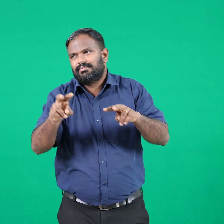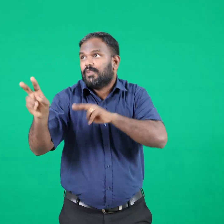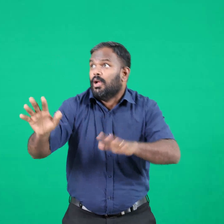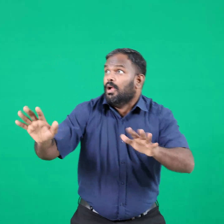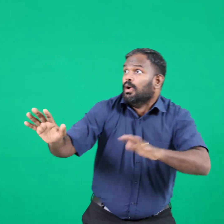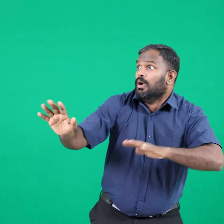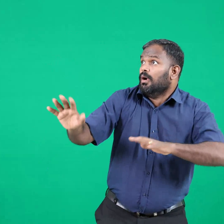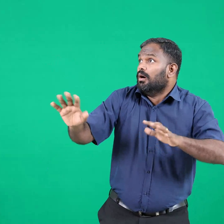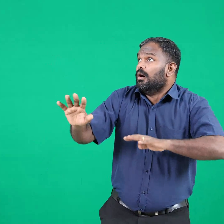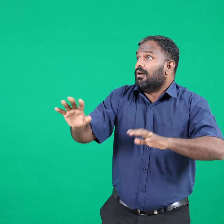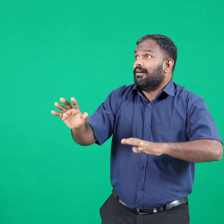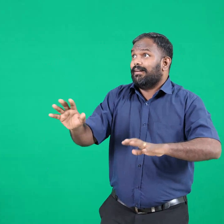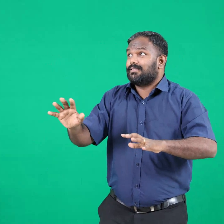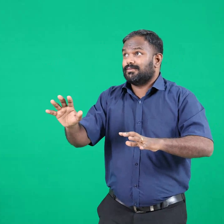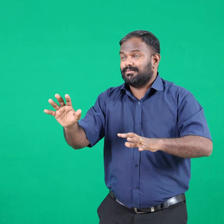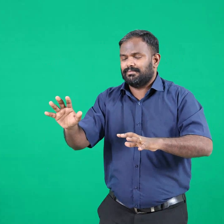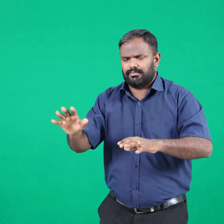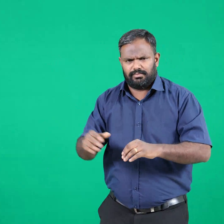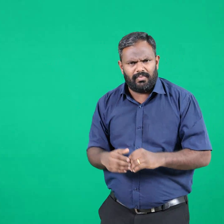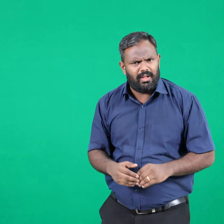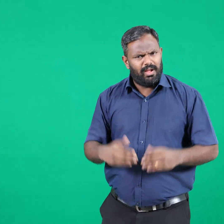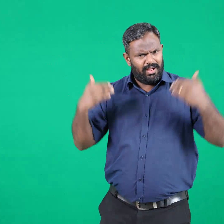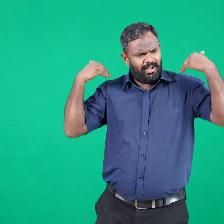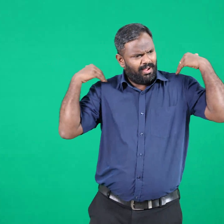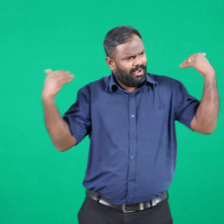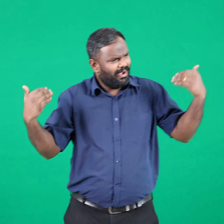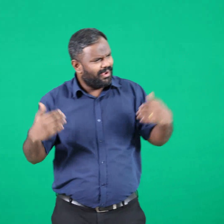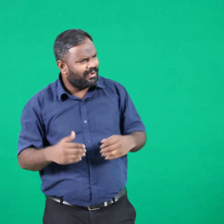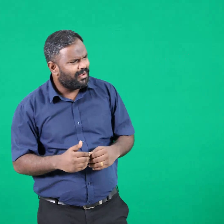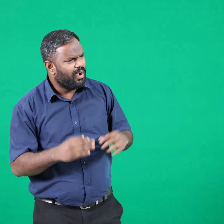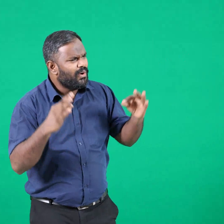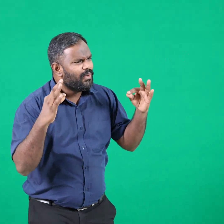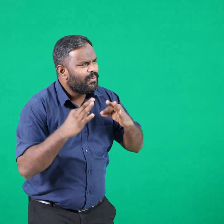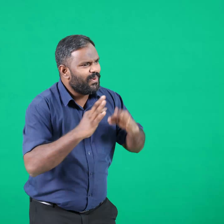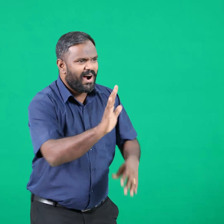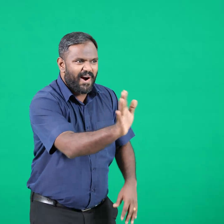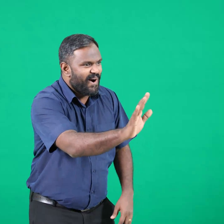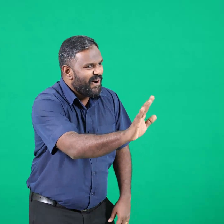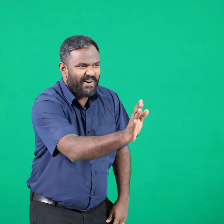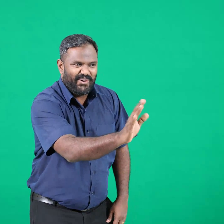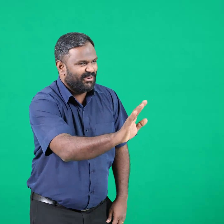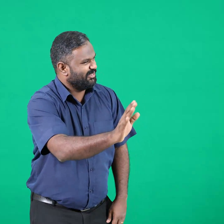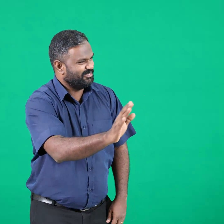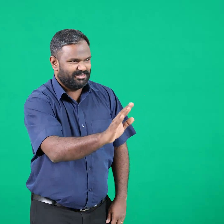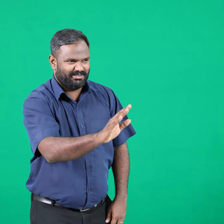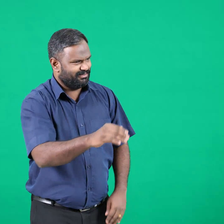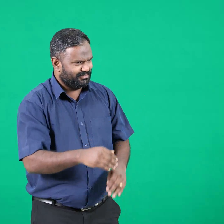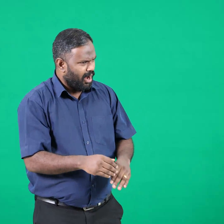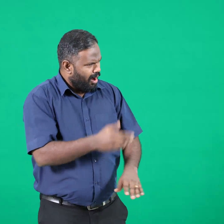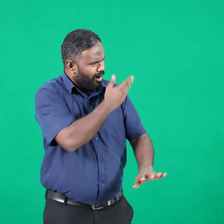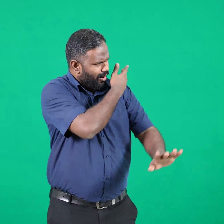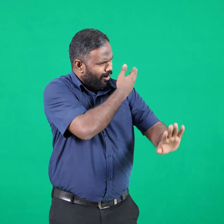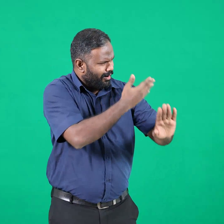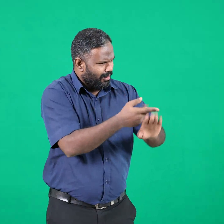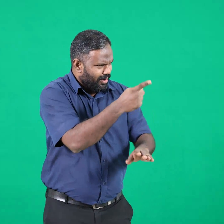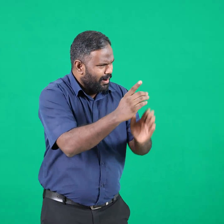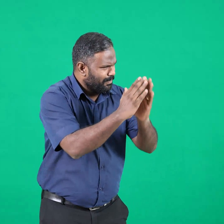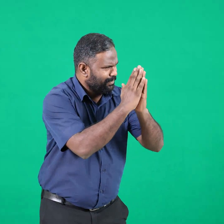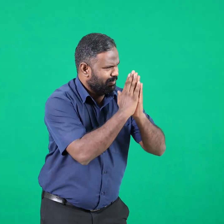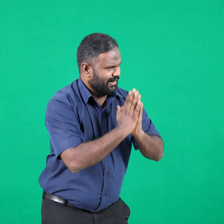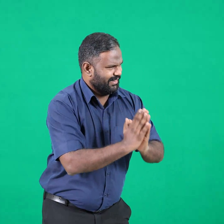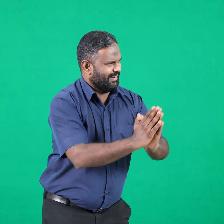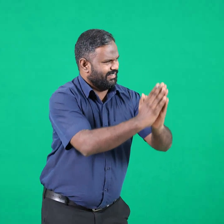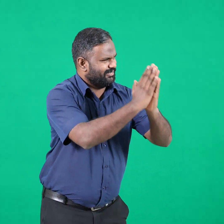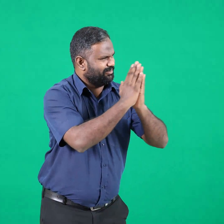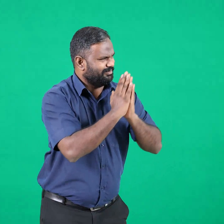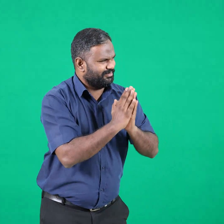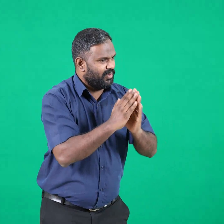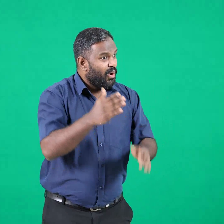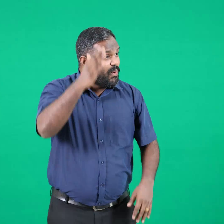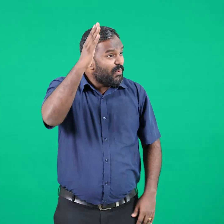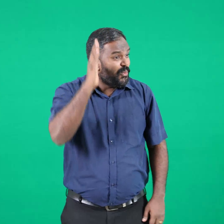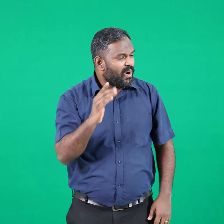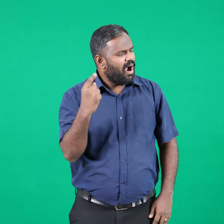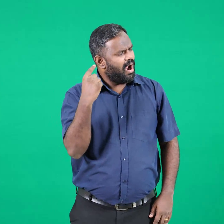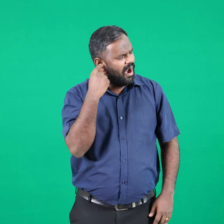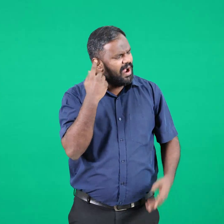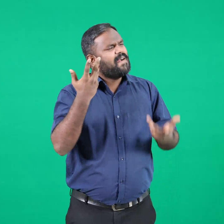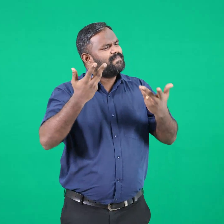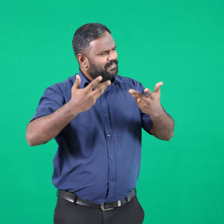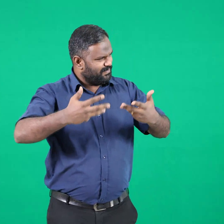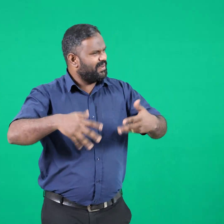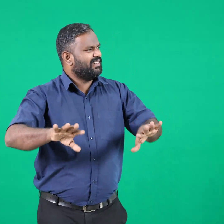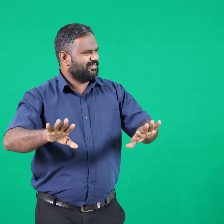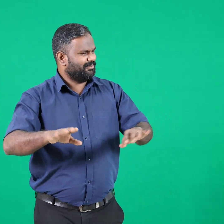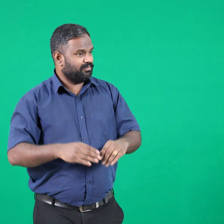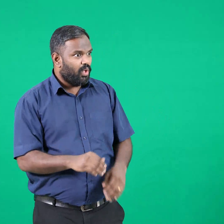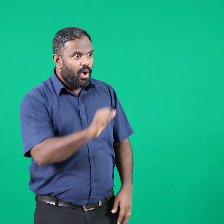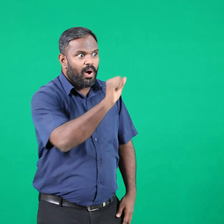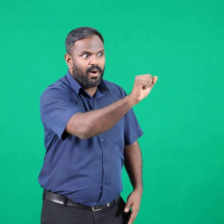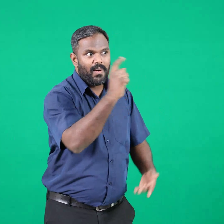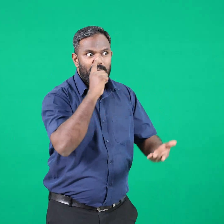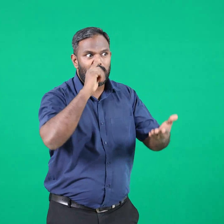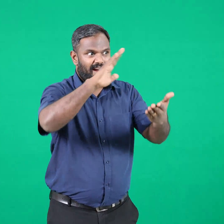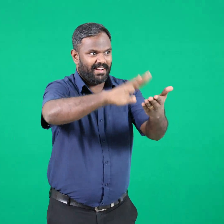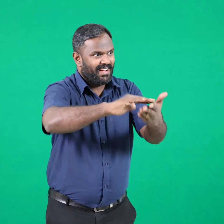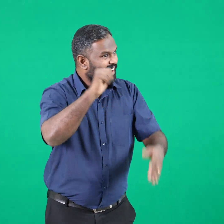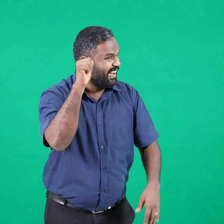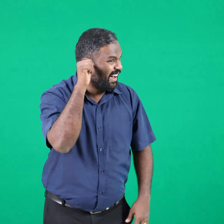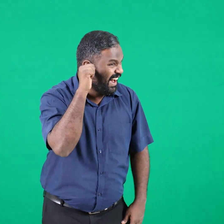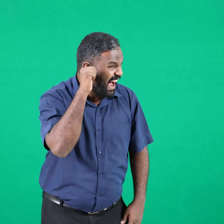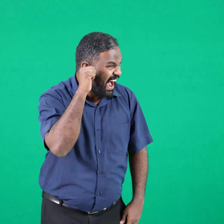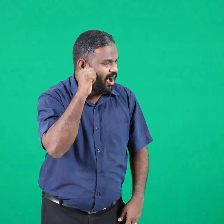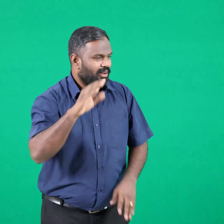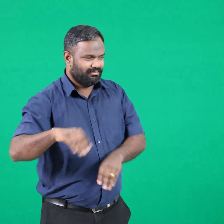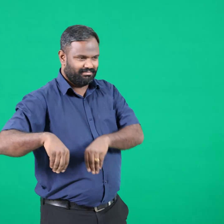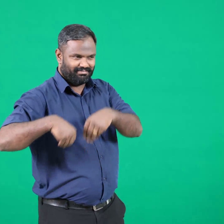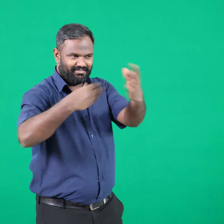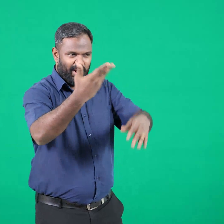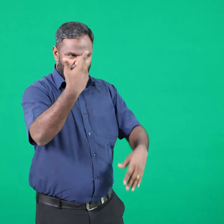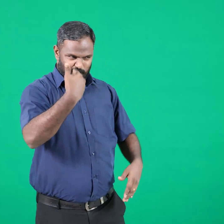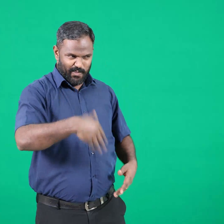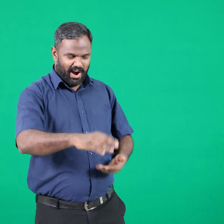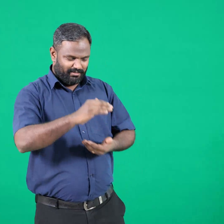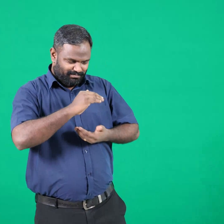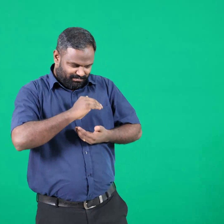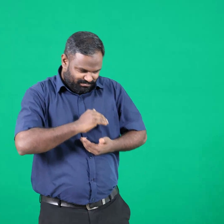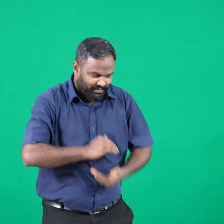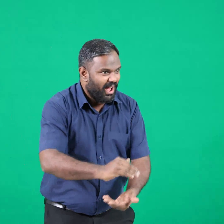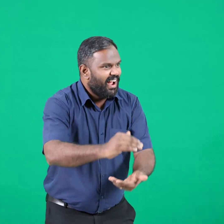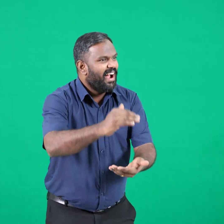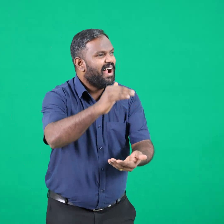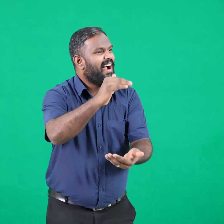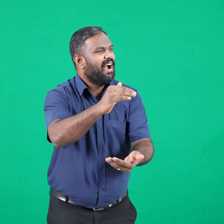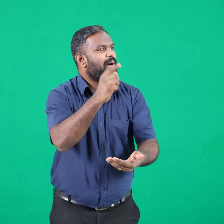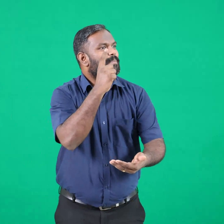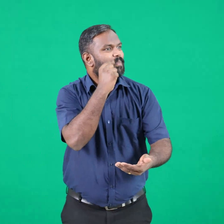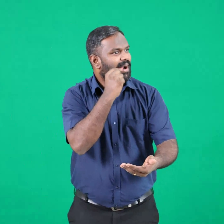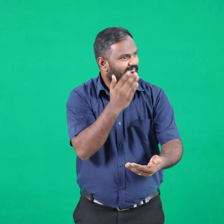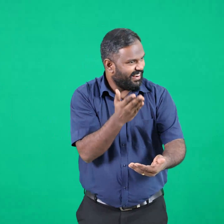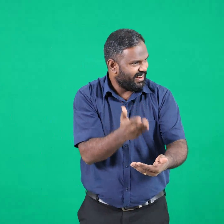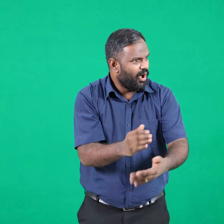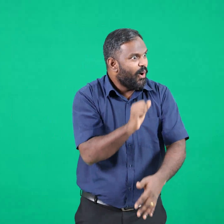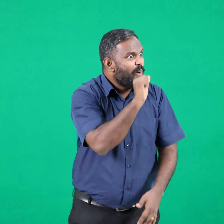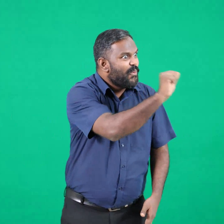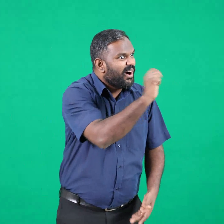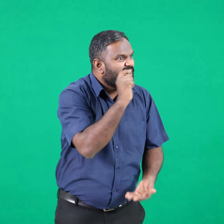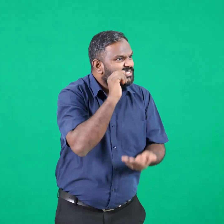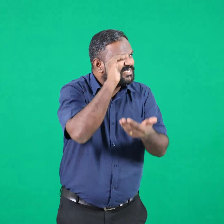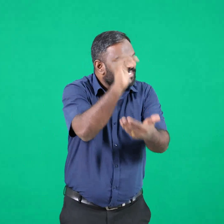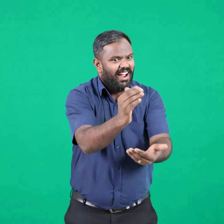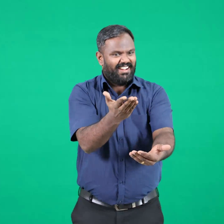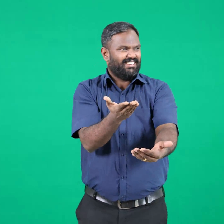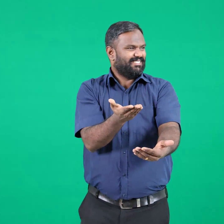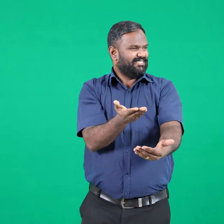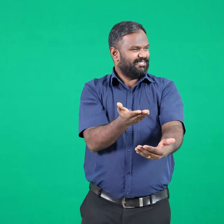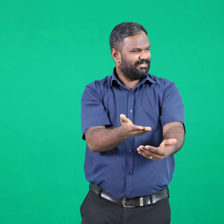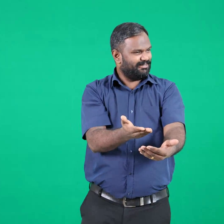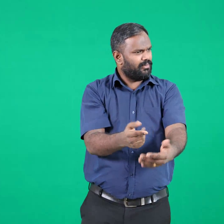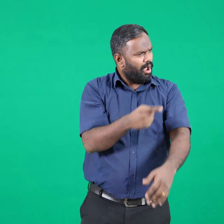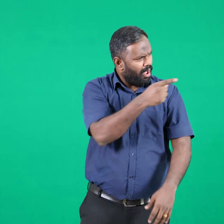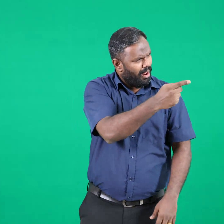But the angel said to him, "Do not be afraid, Zechariah, because your prayer has been heard.